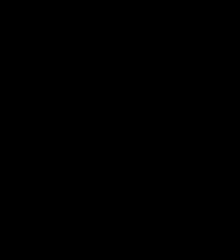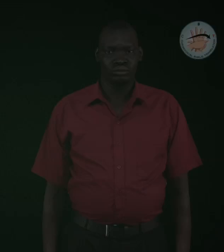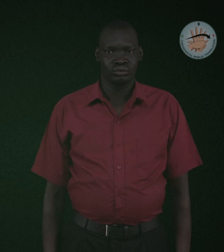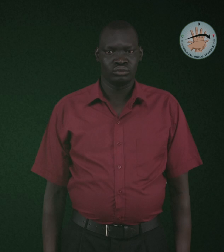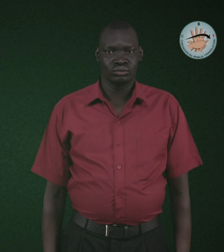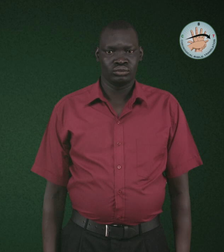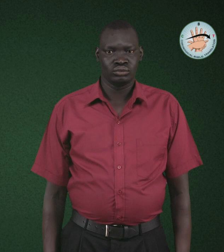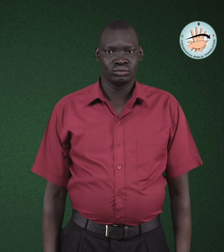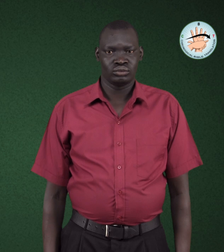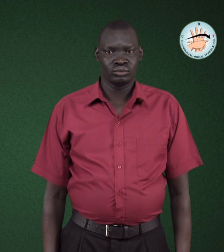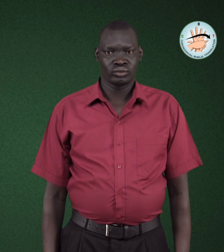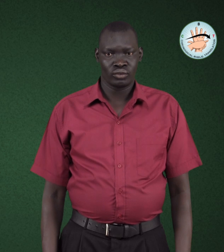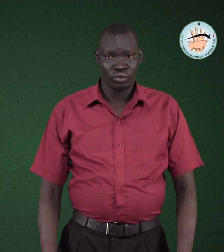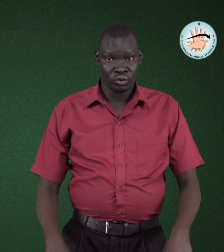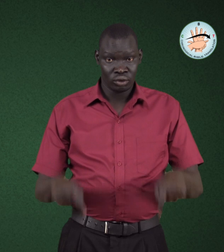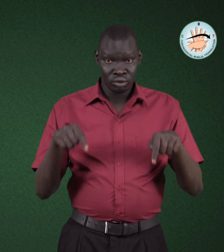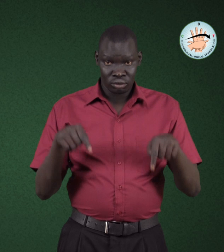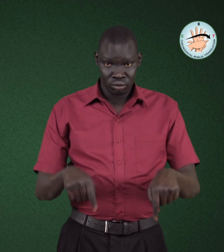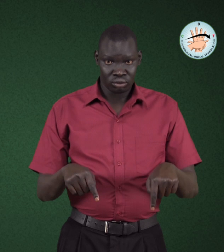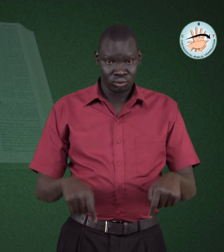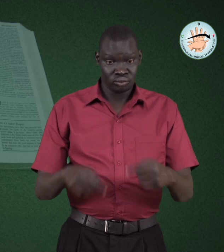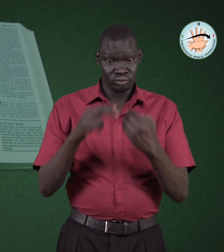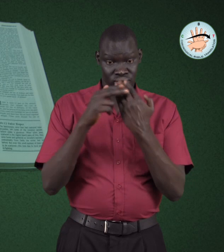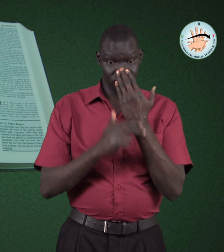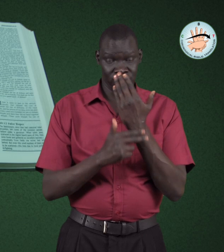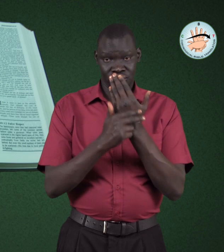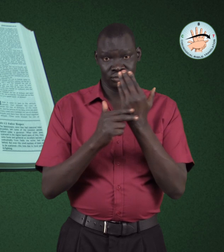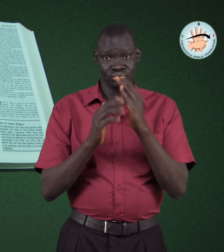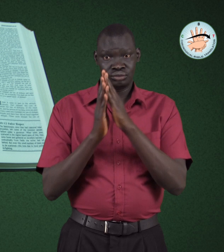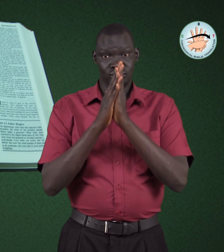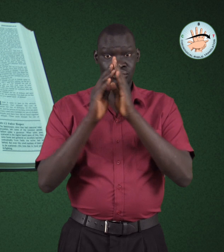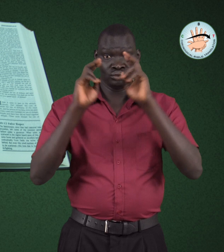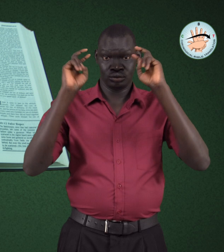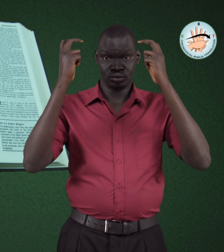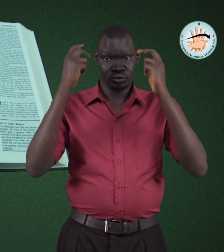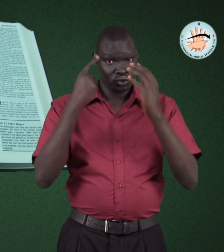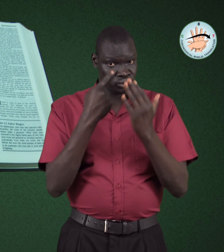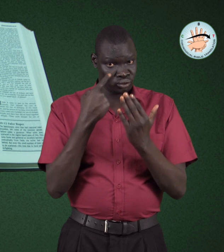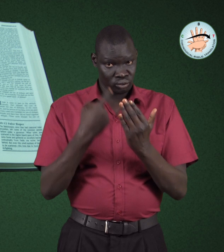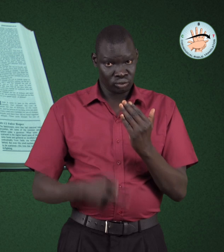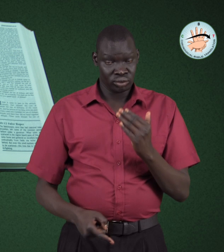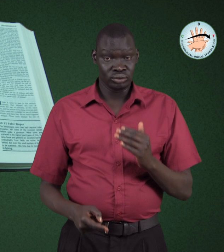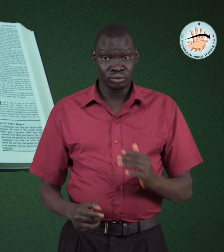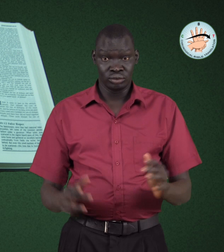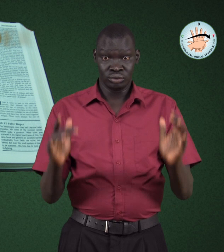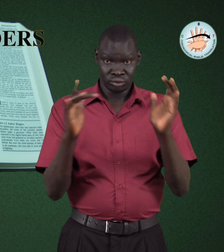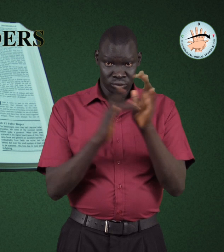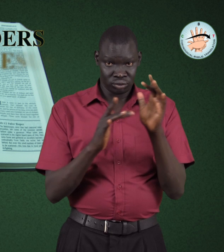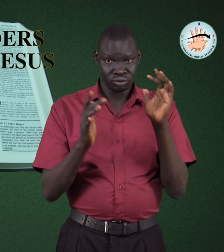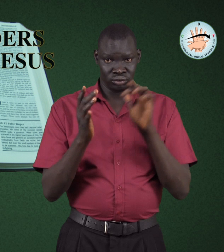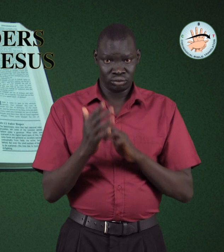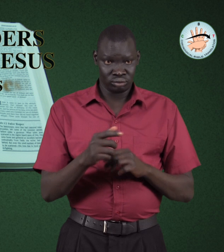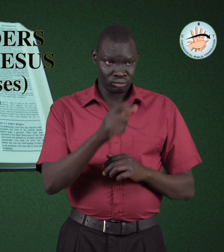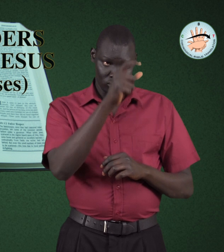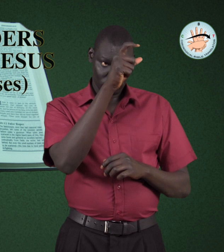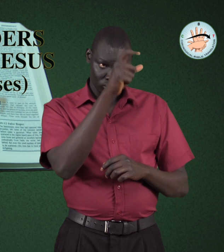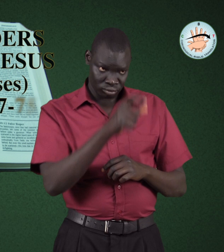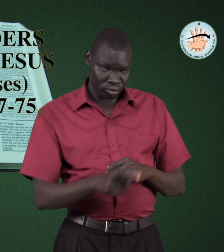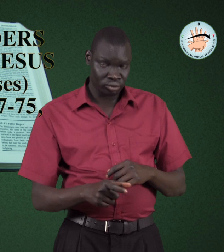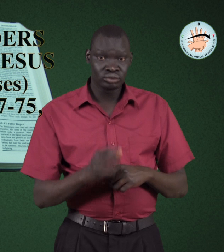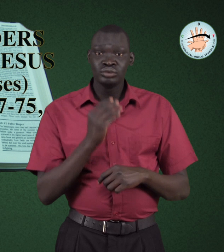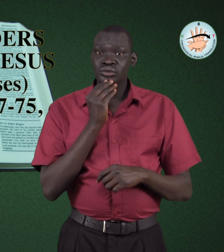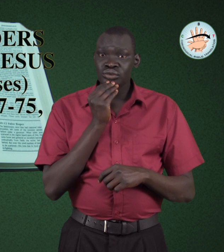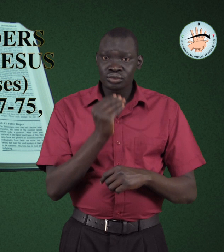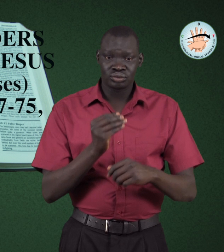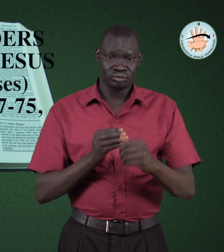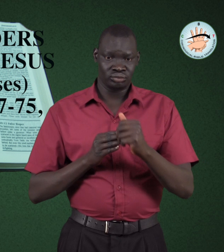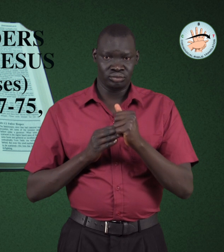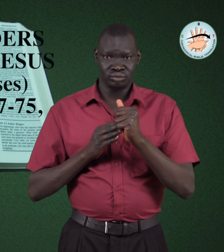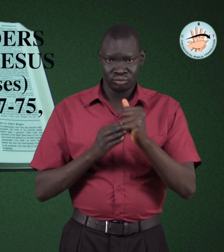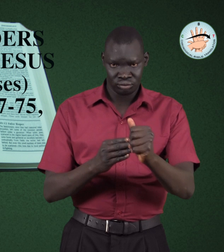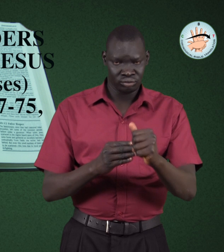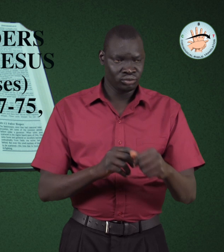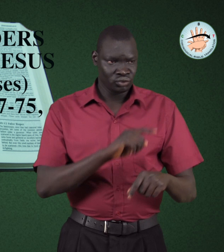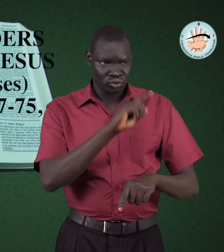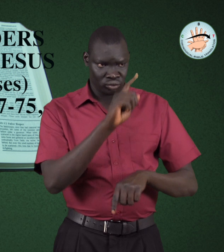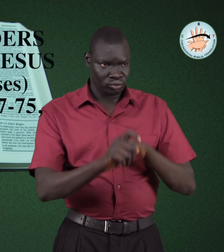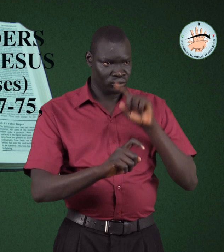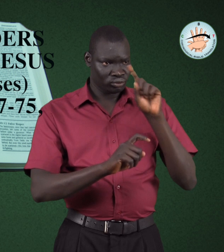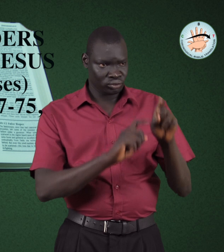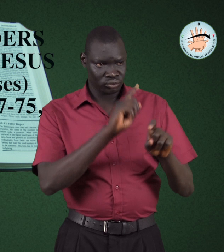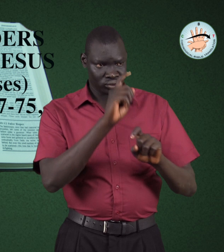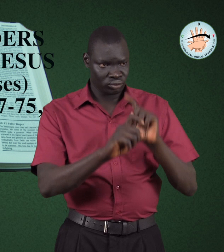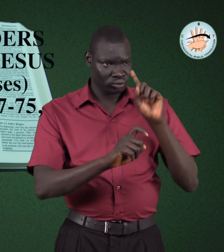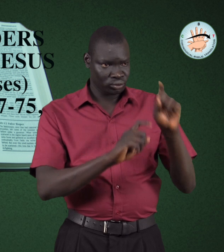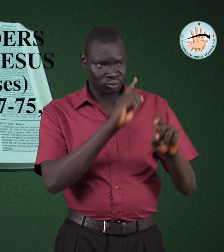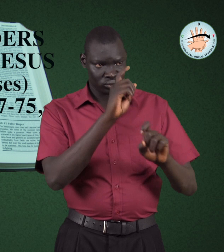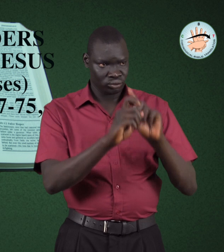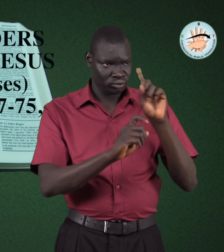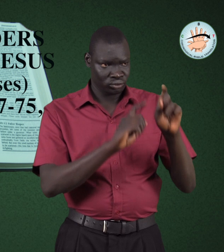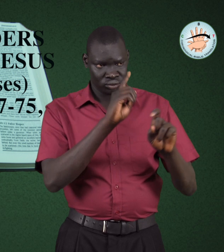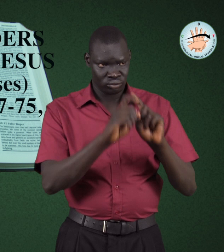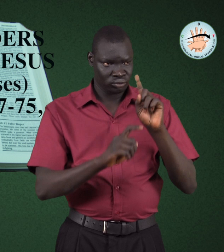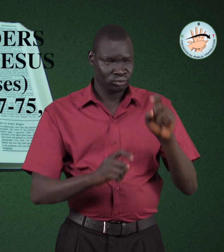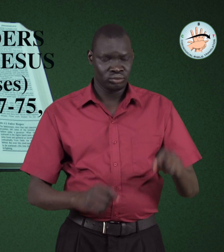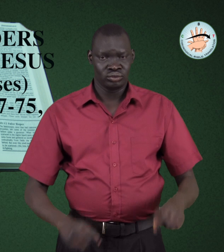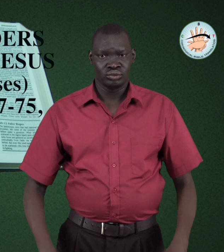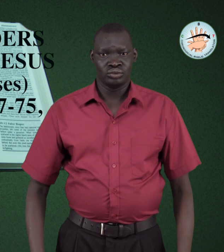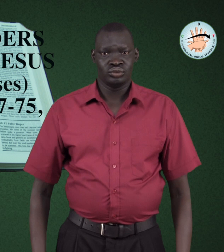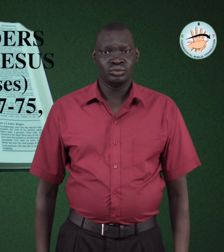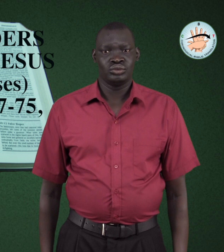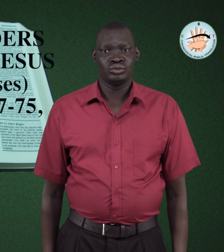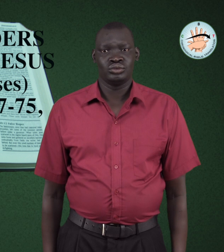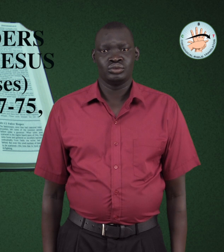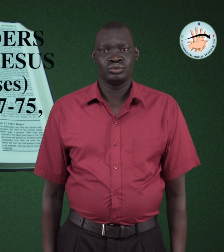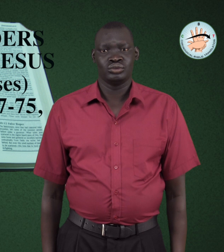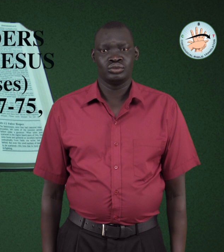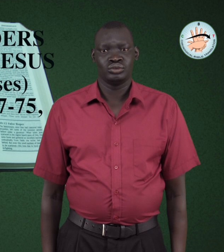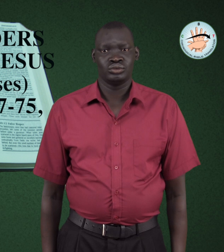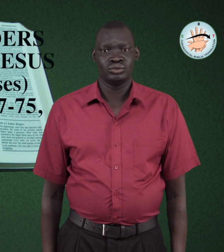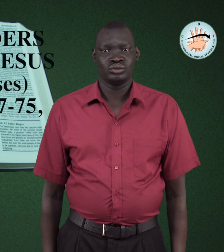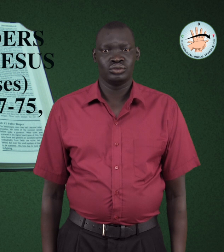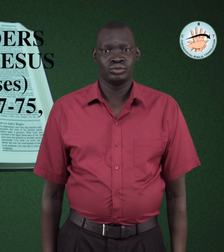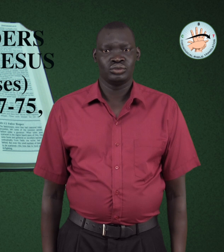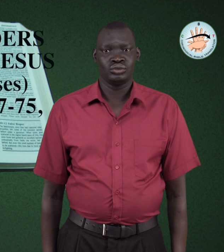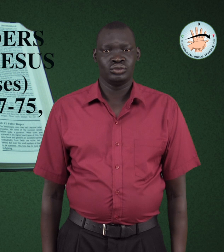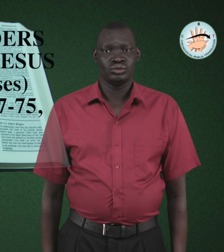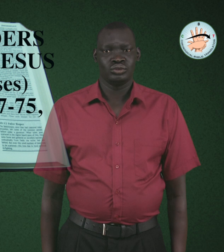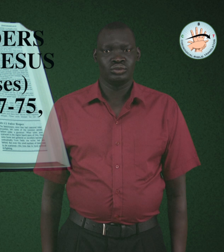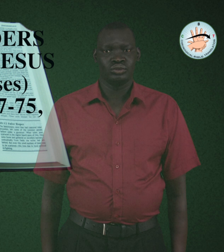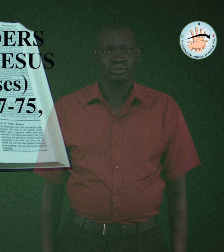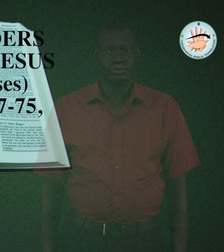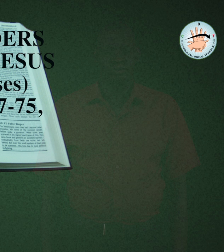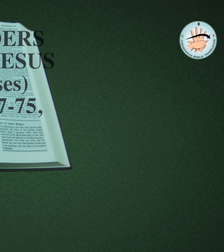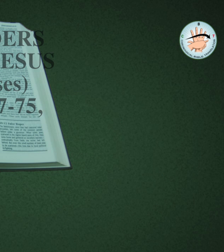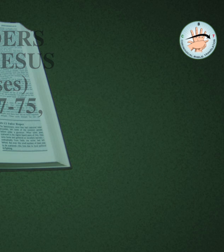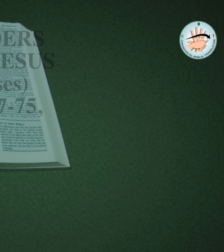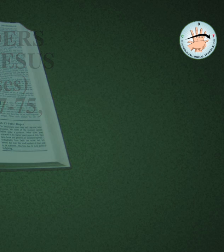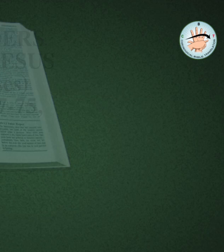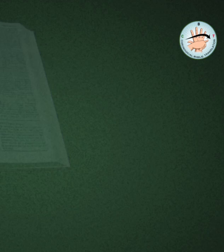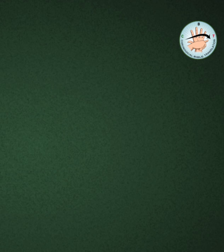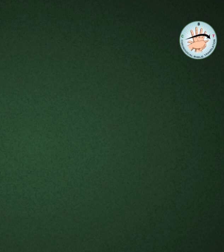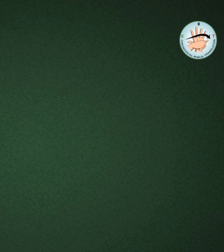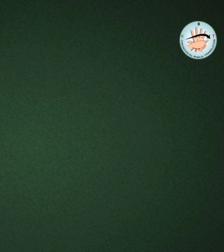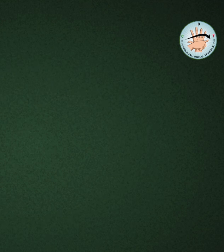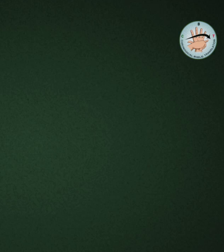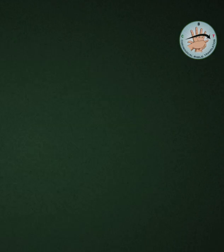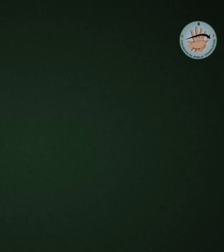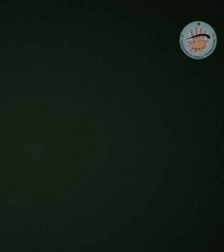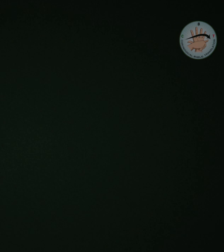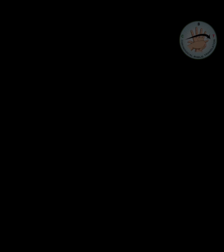Jewish leaders question Jesus